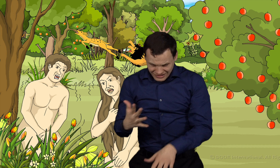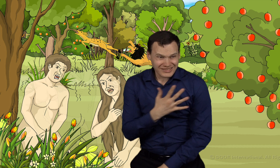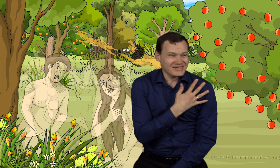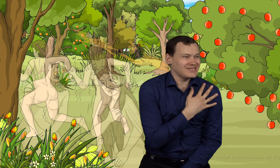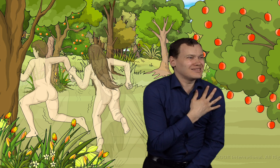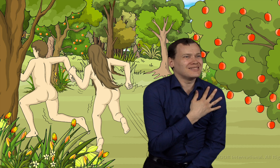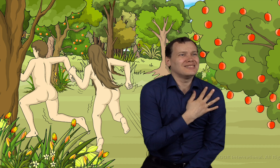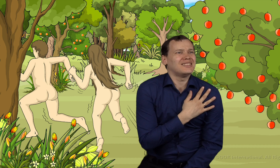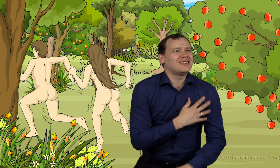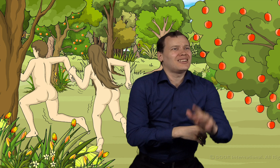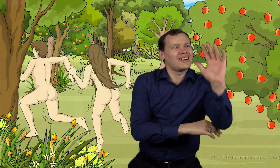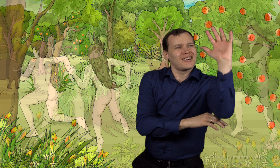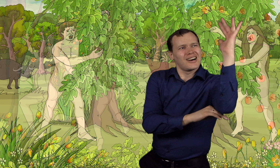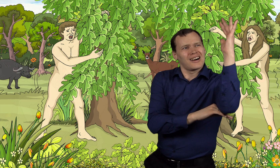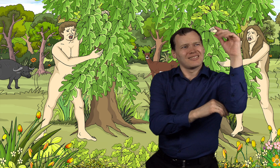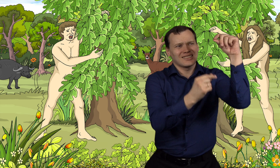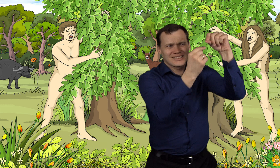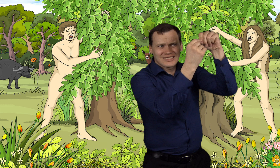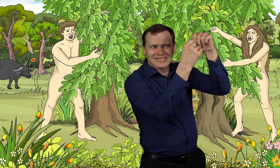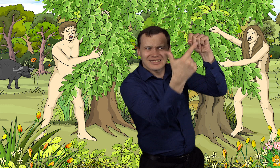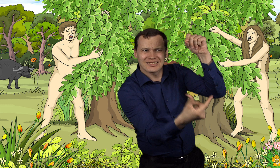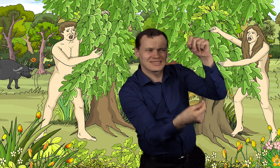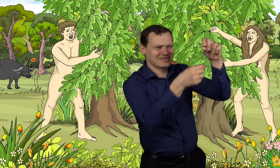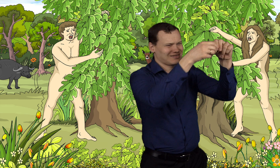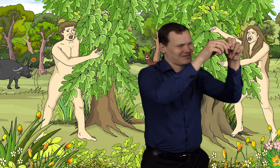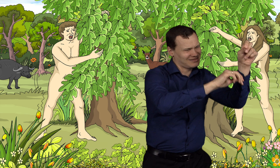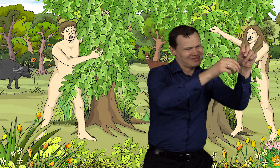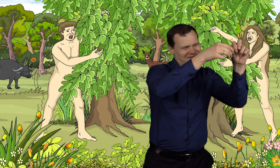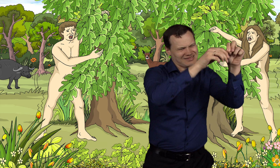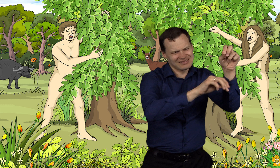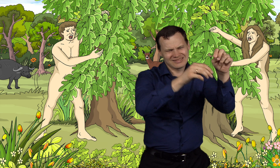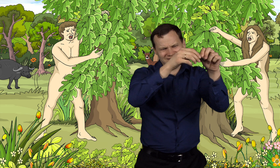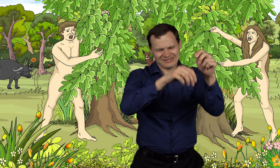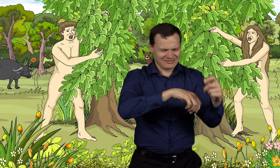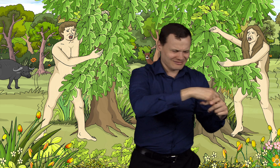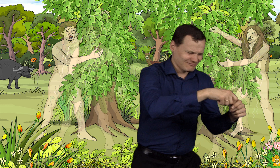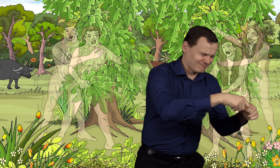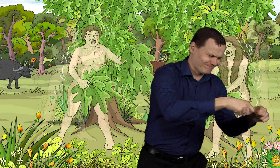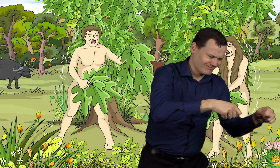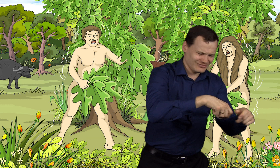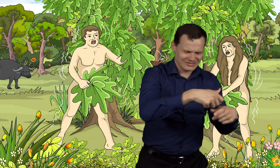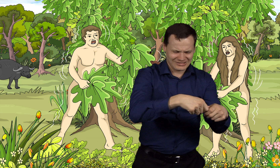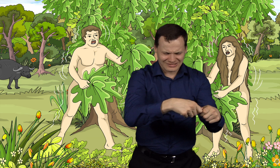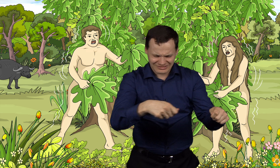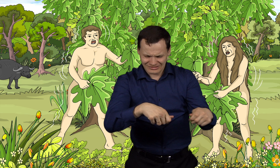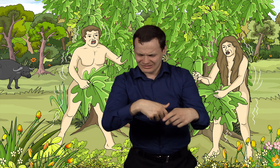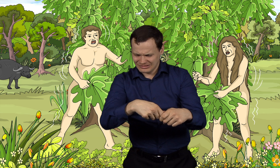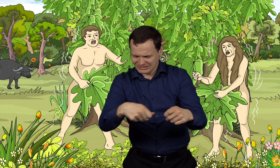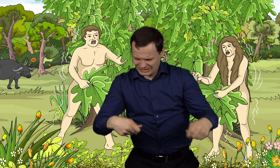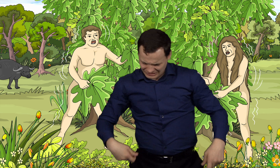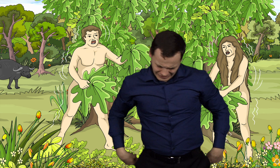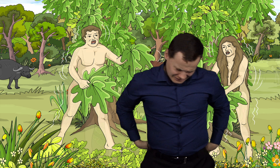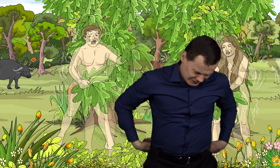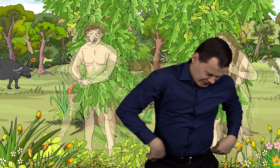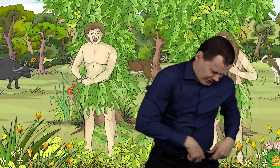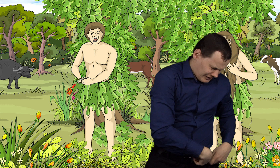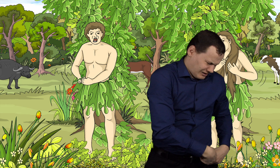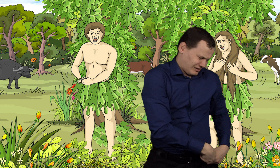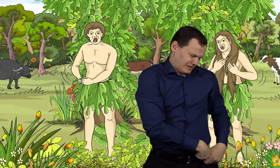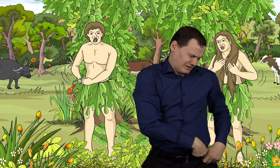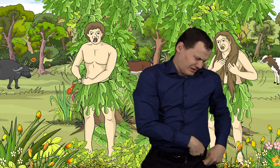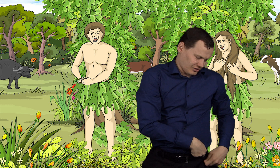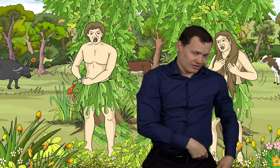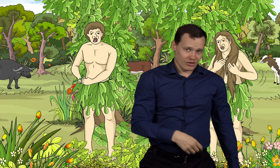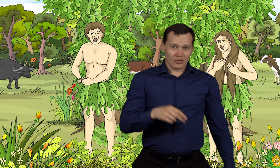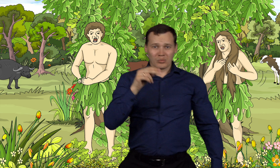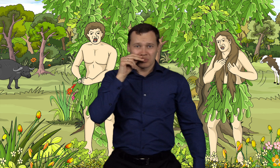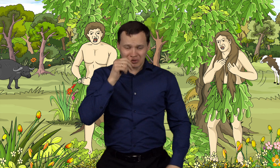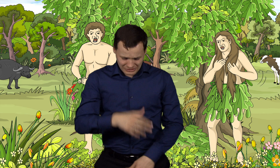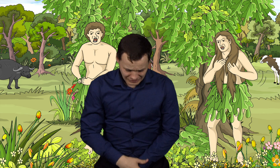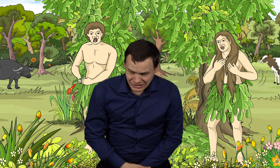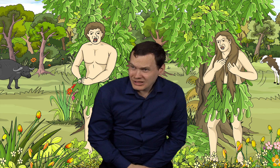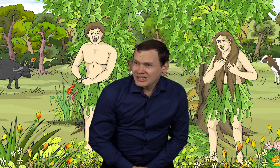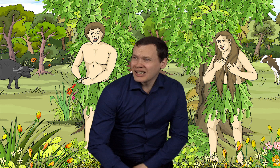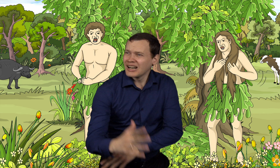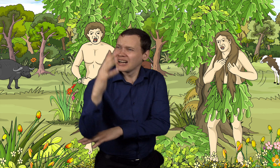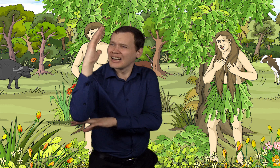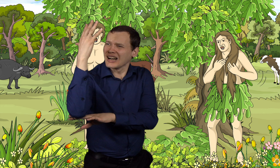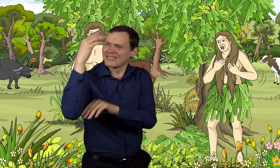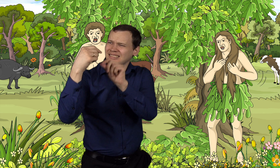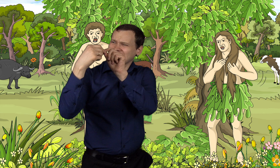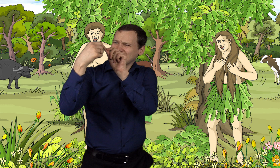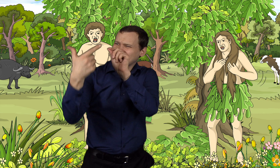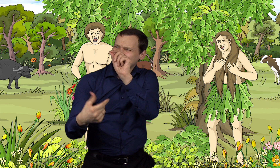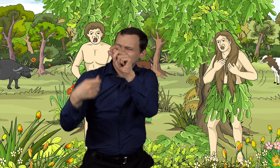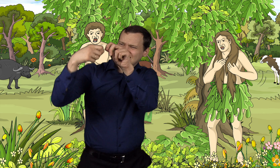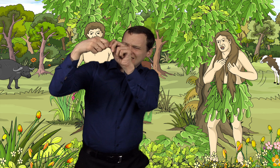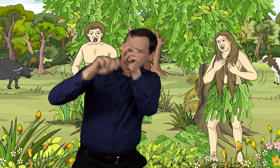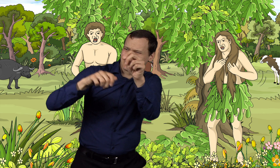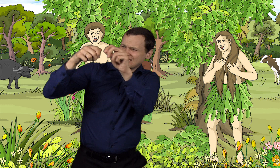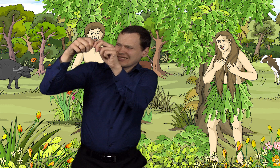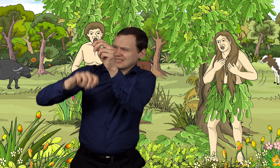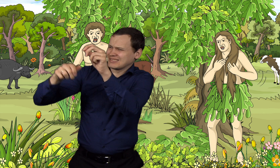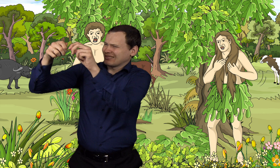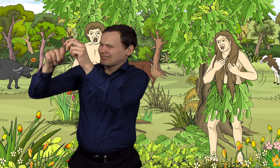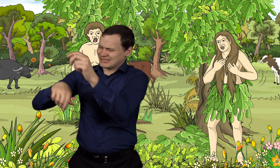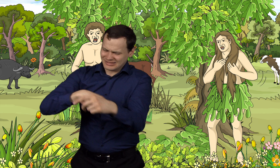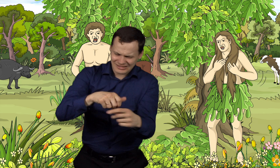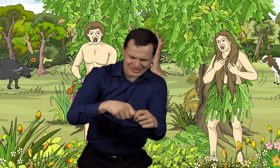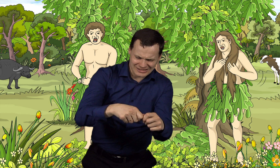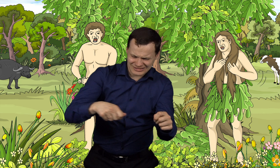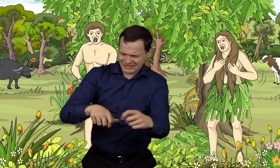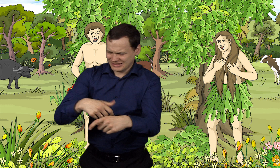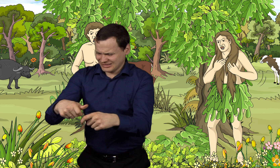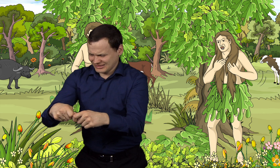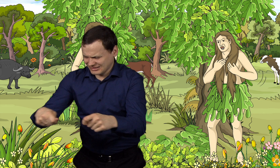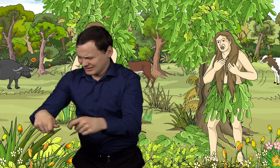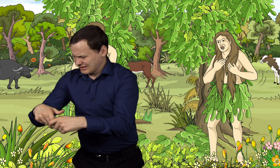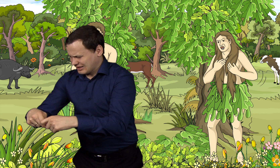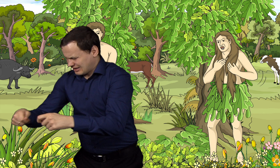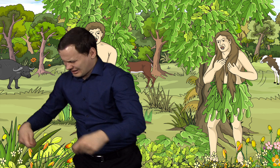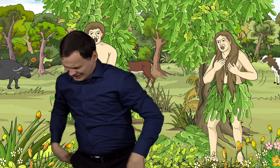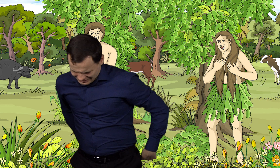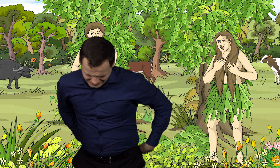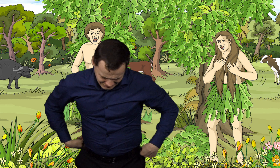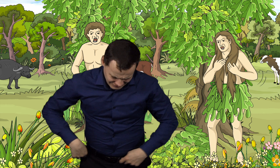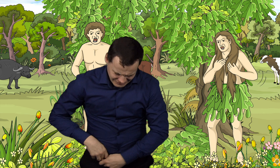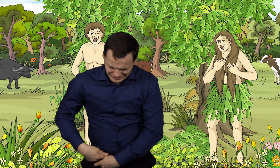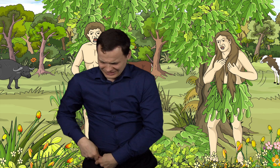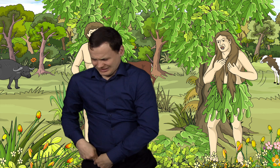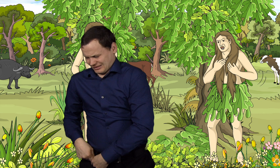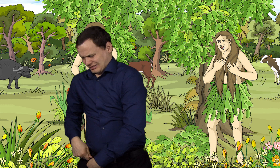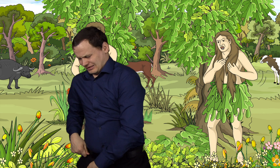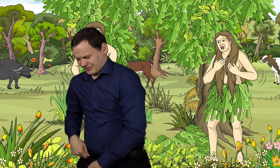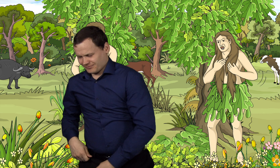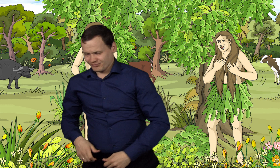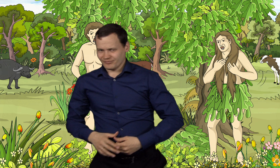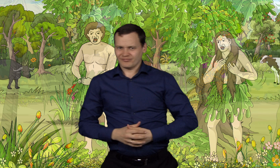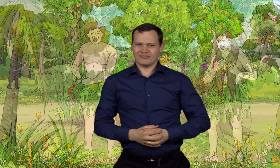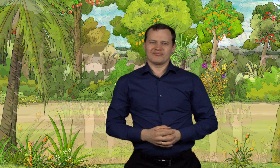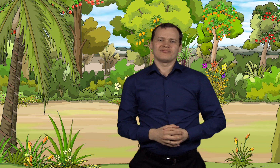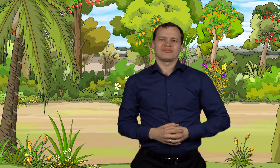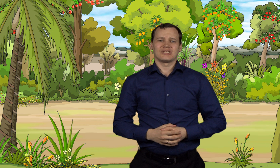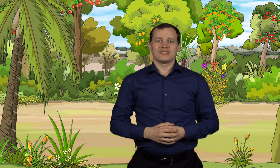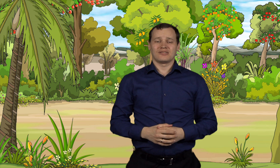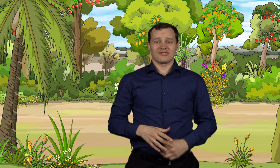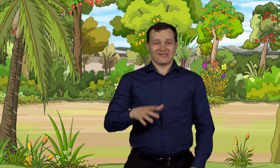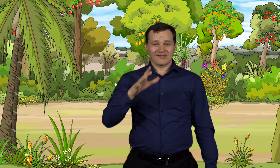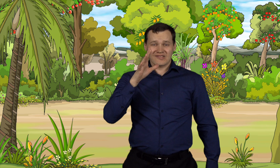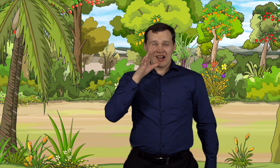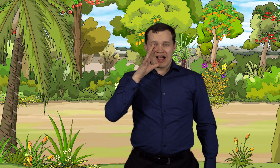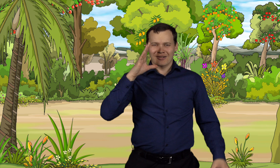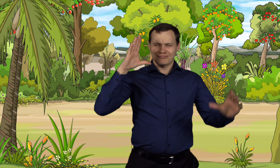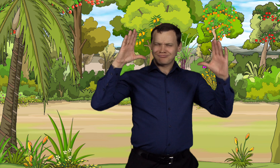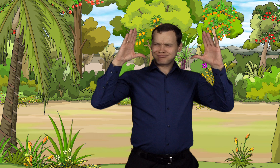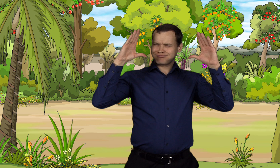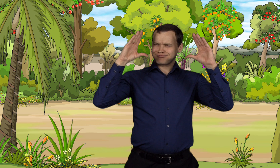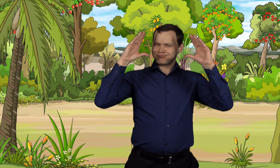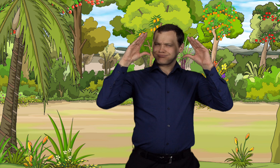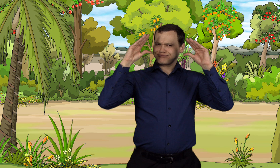so they sewed together fig leaves and made coverings for themselves.